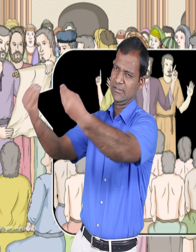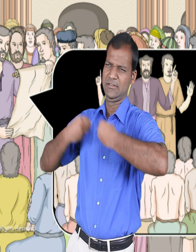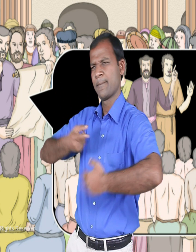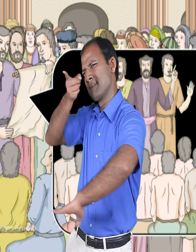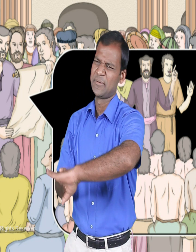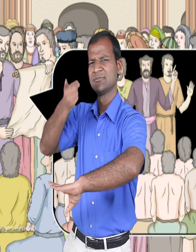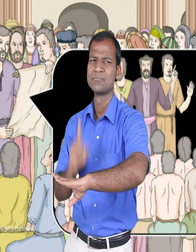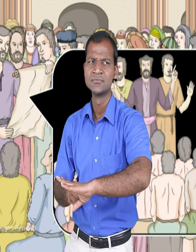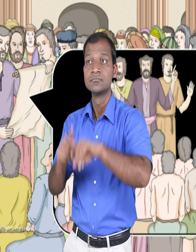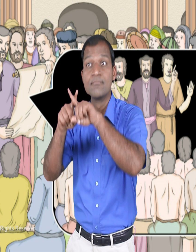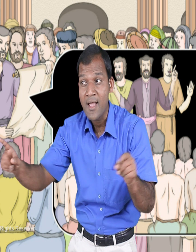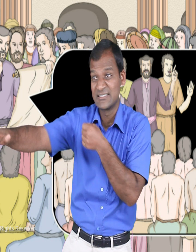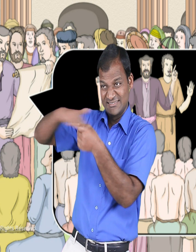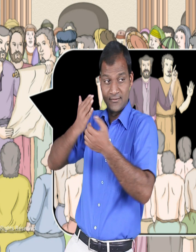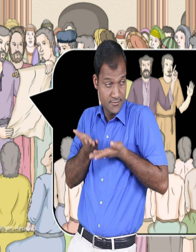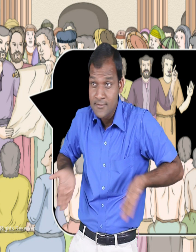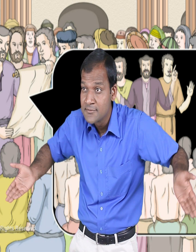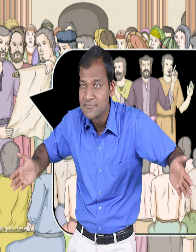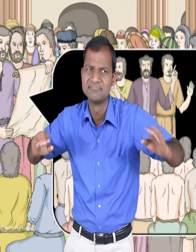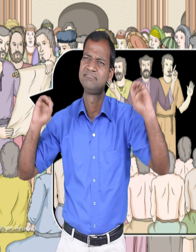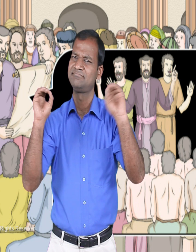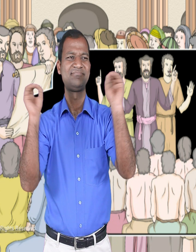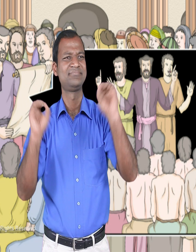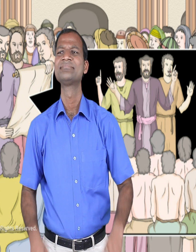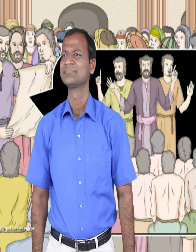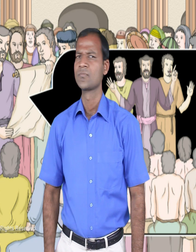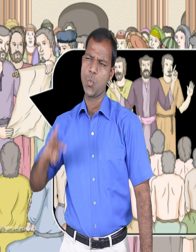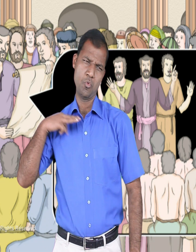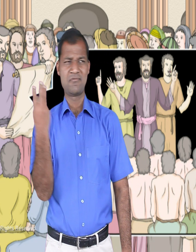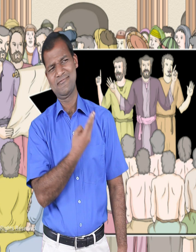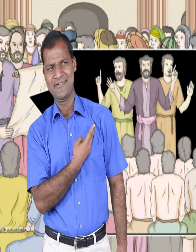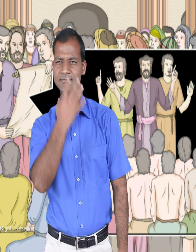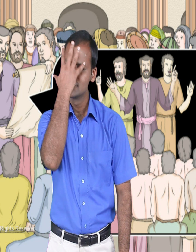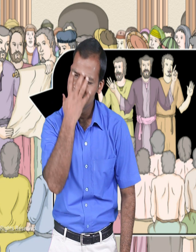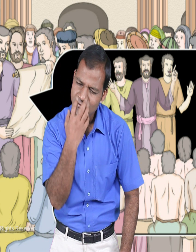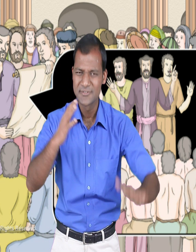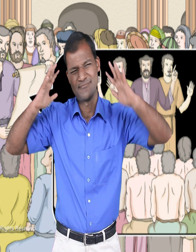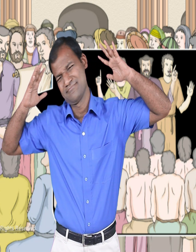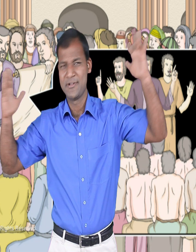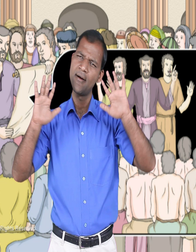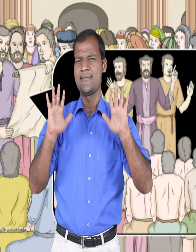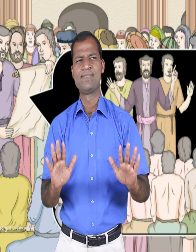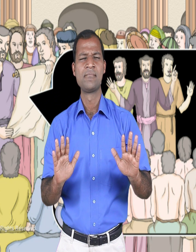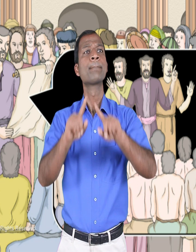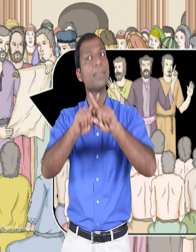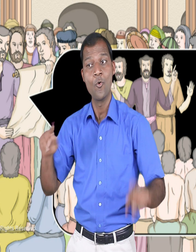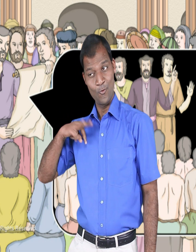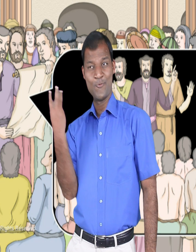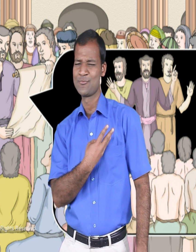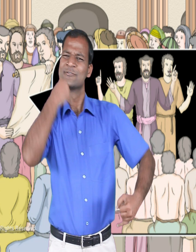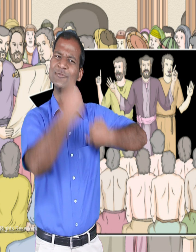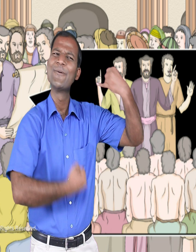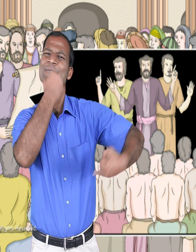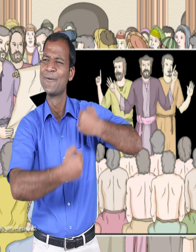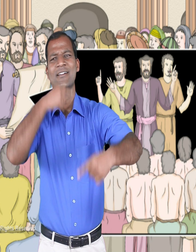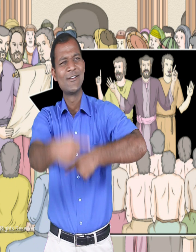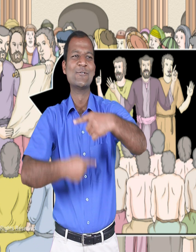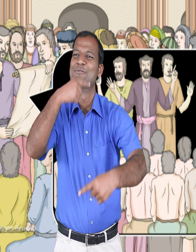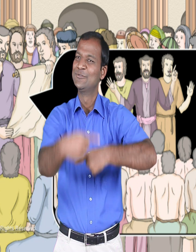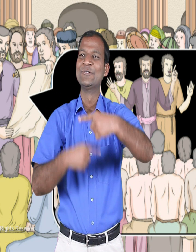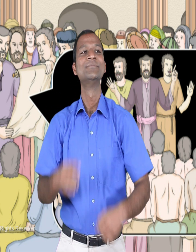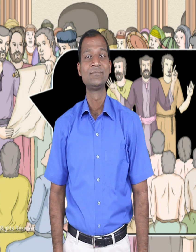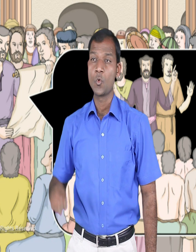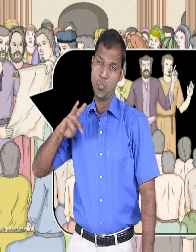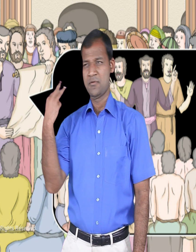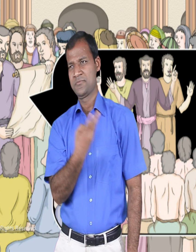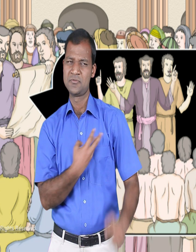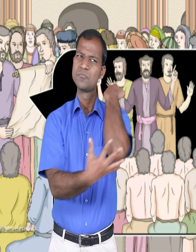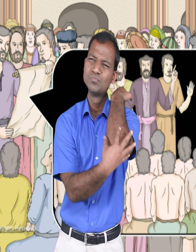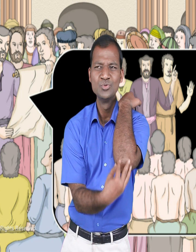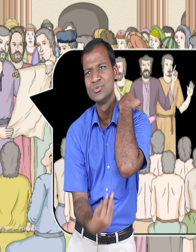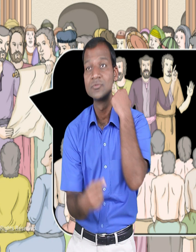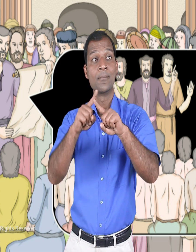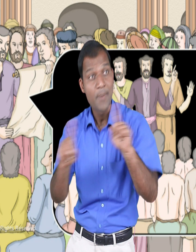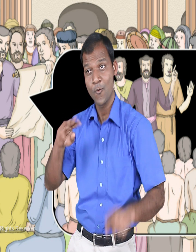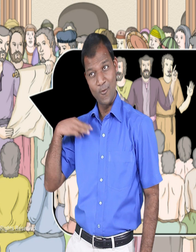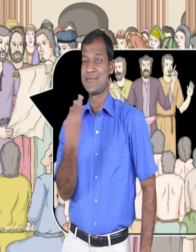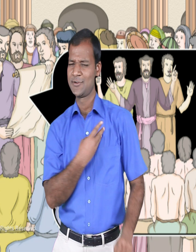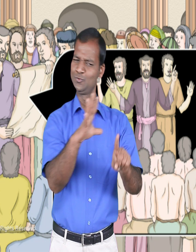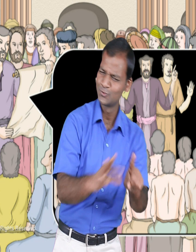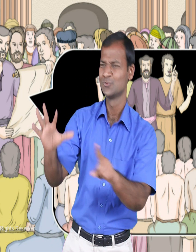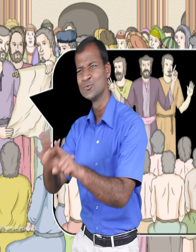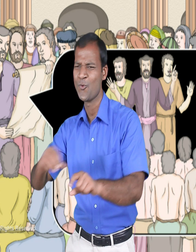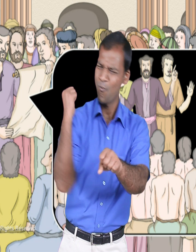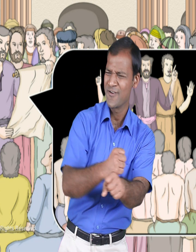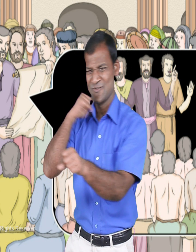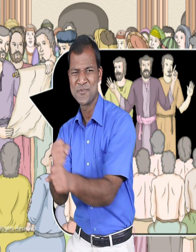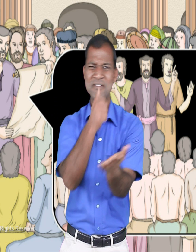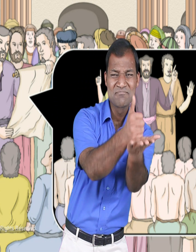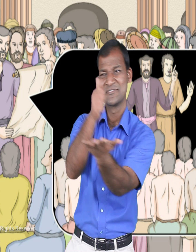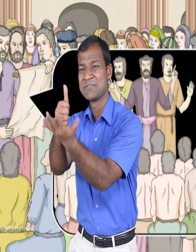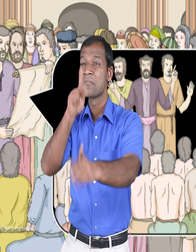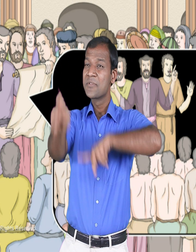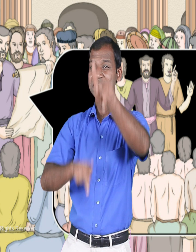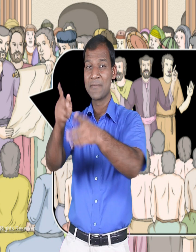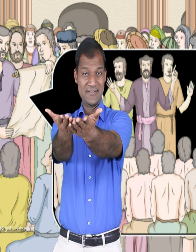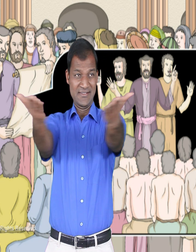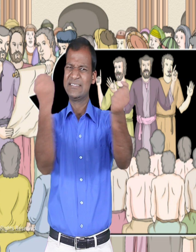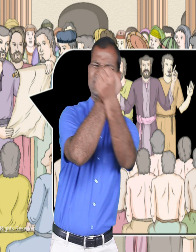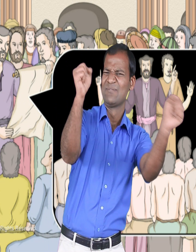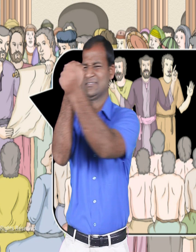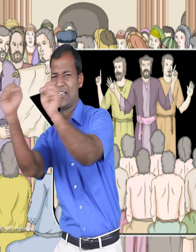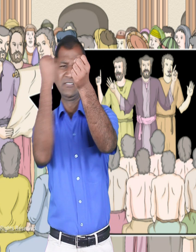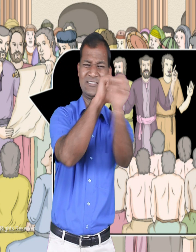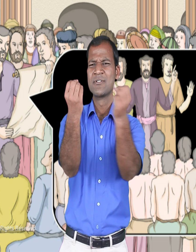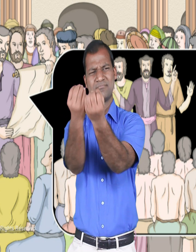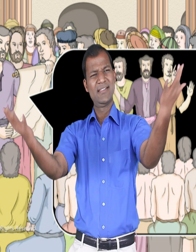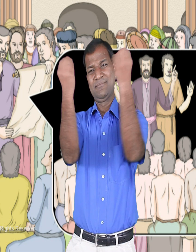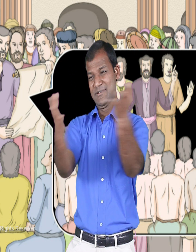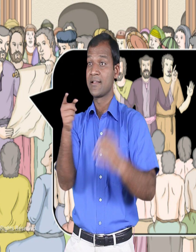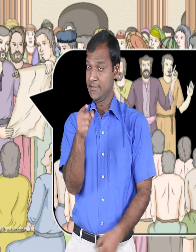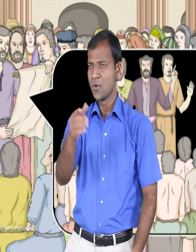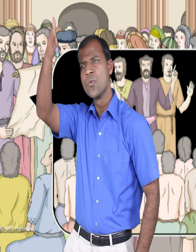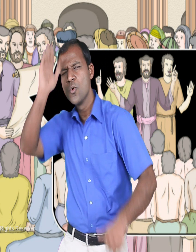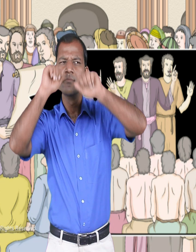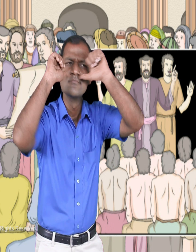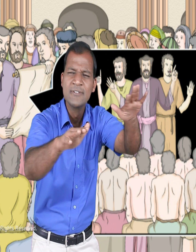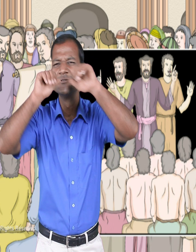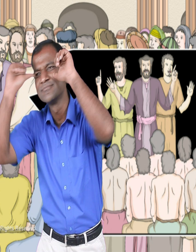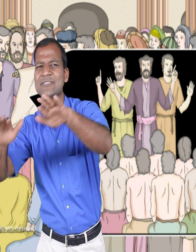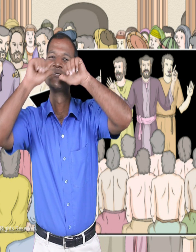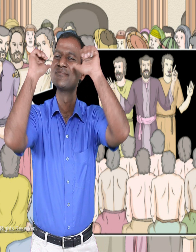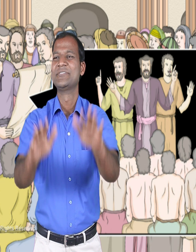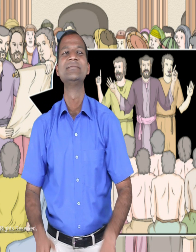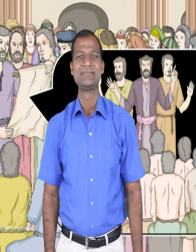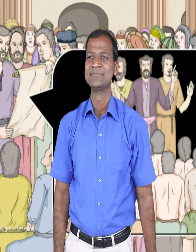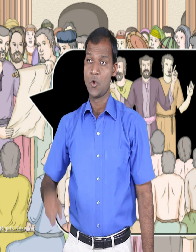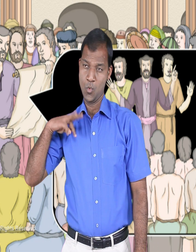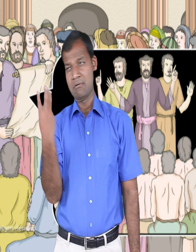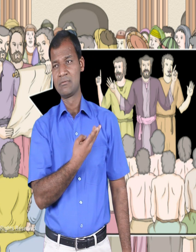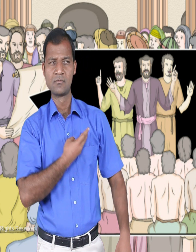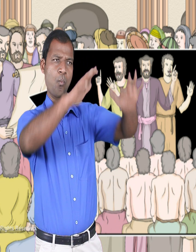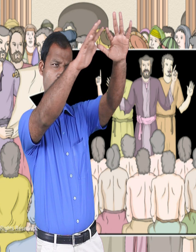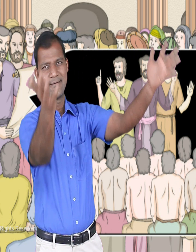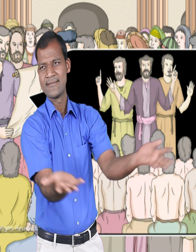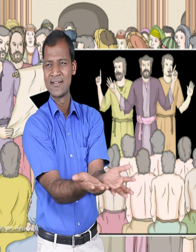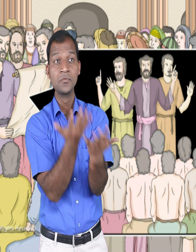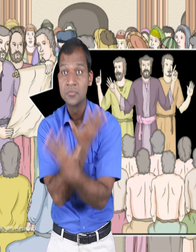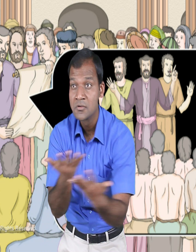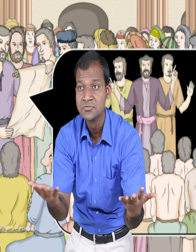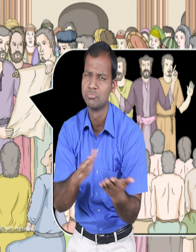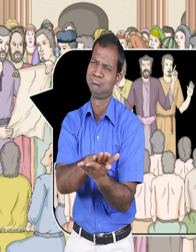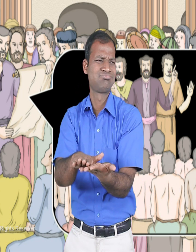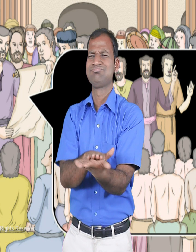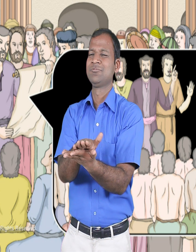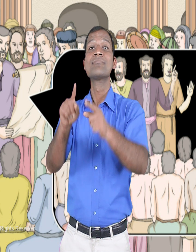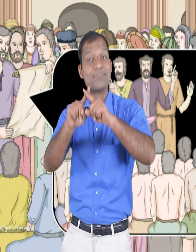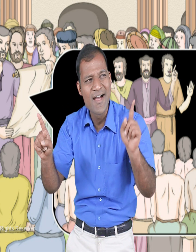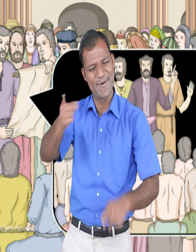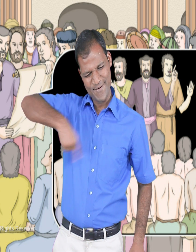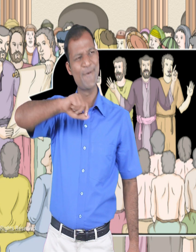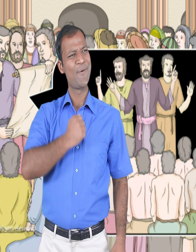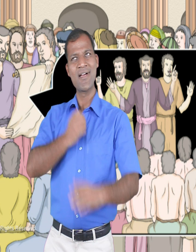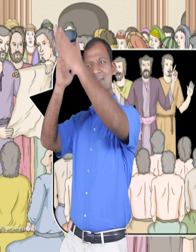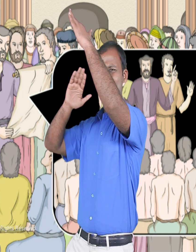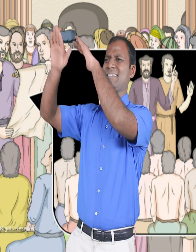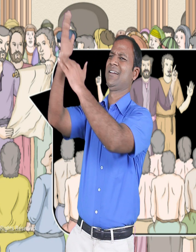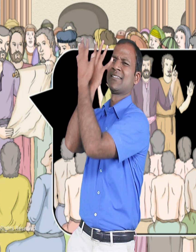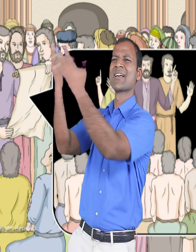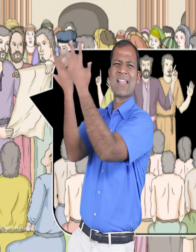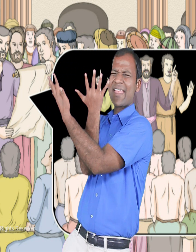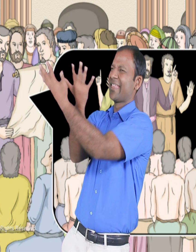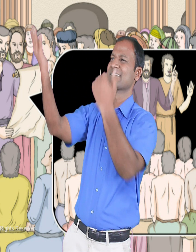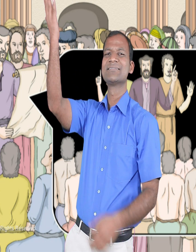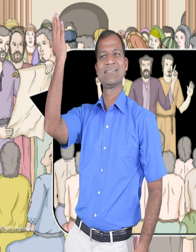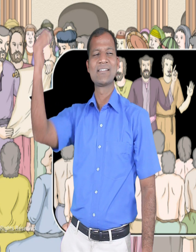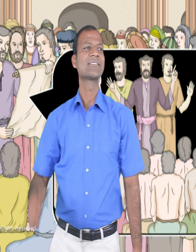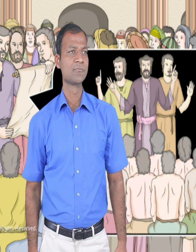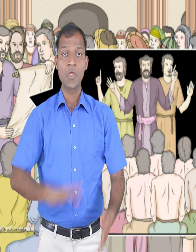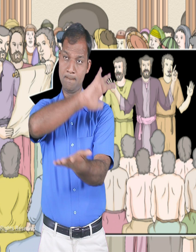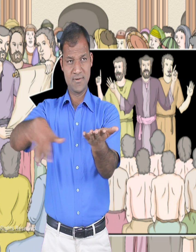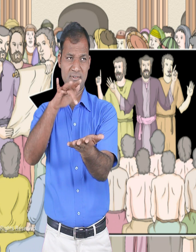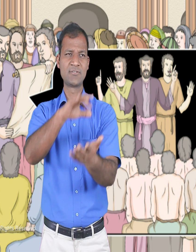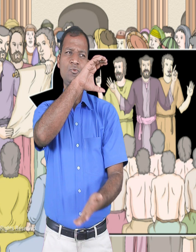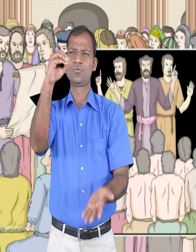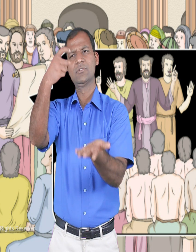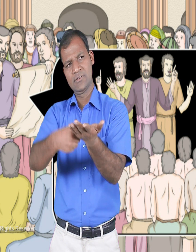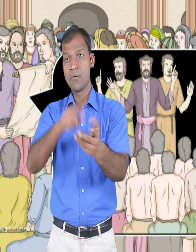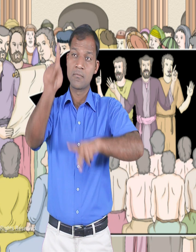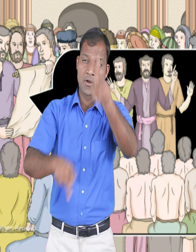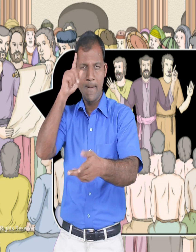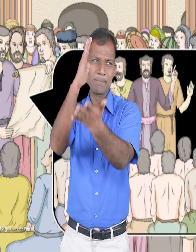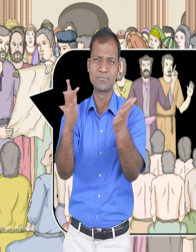as unknown, yet well-known; dying, and yet we live on; punished, yet not killed;